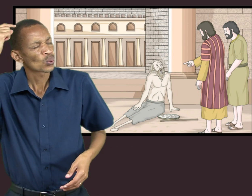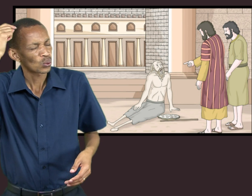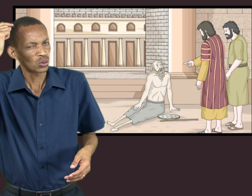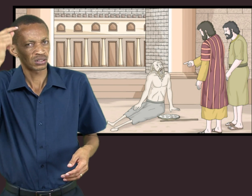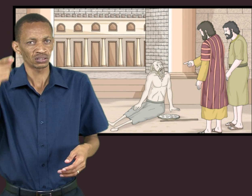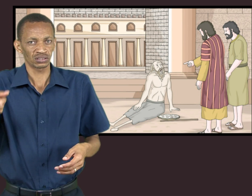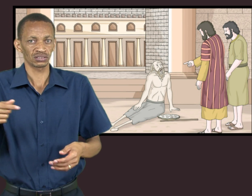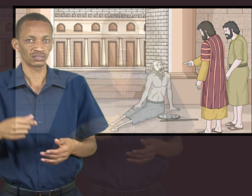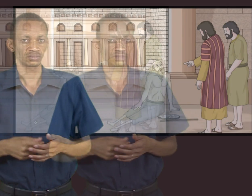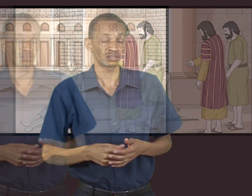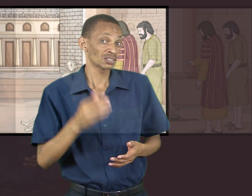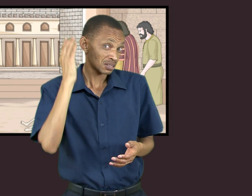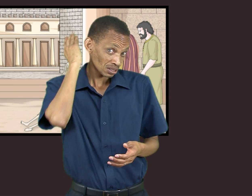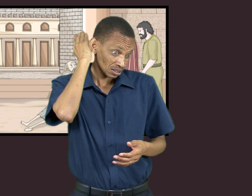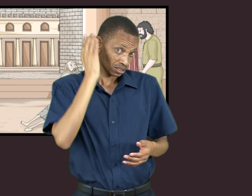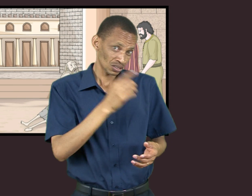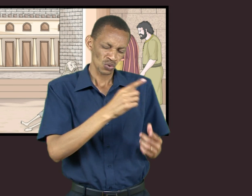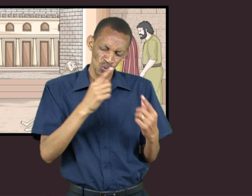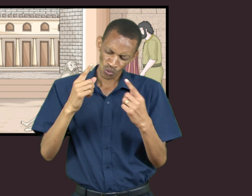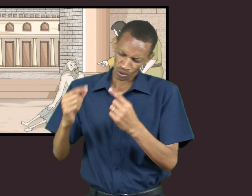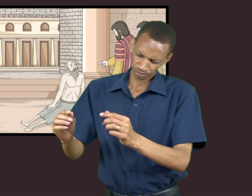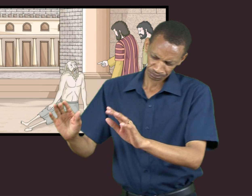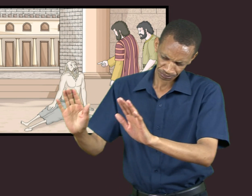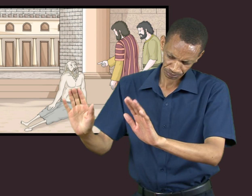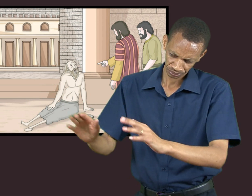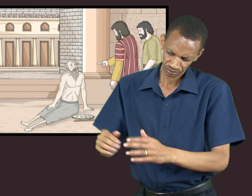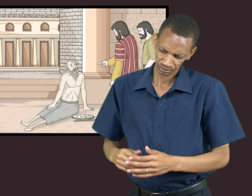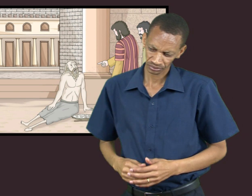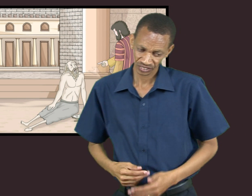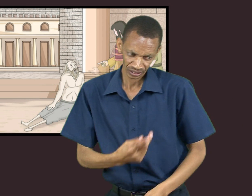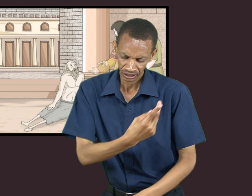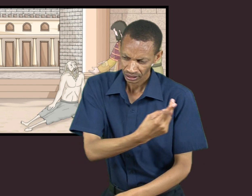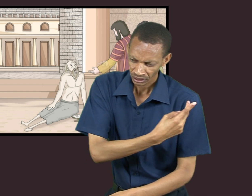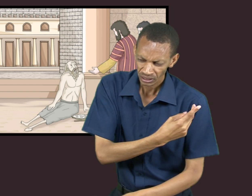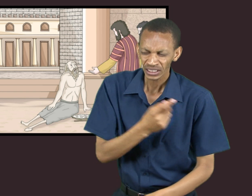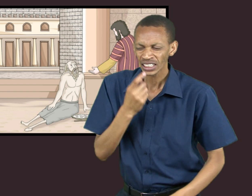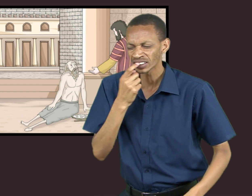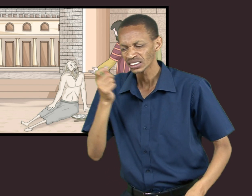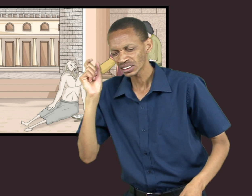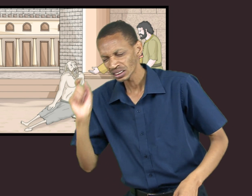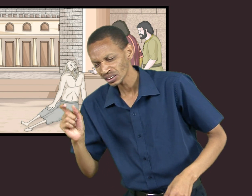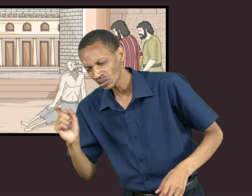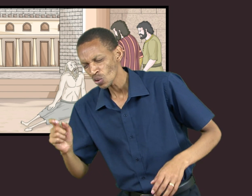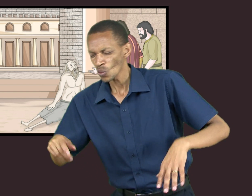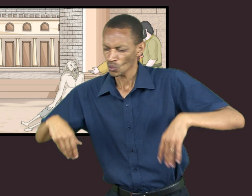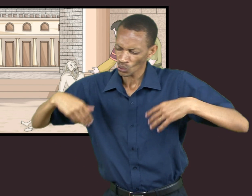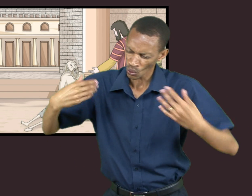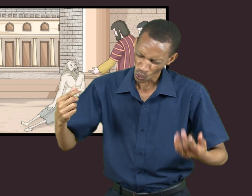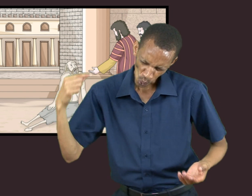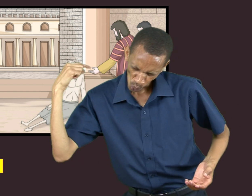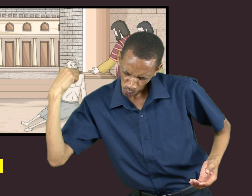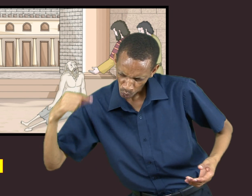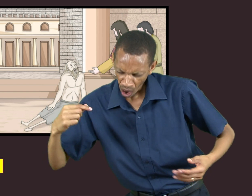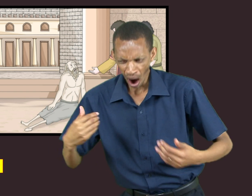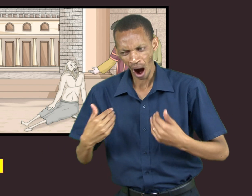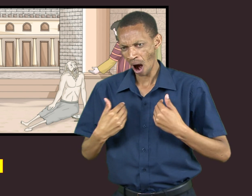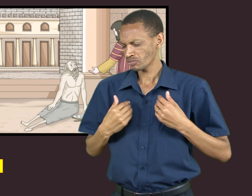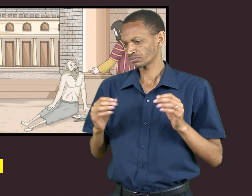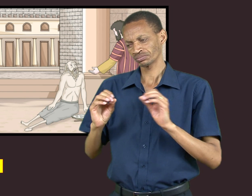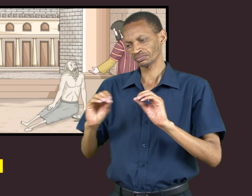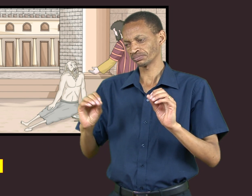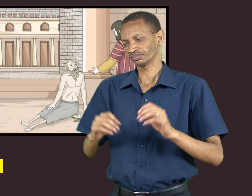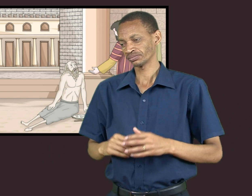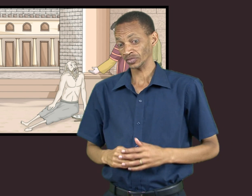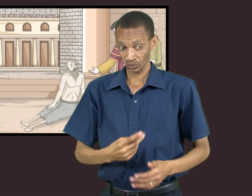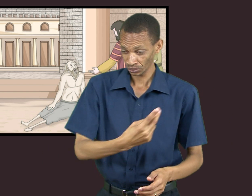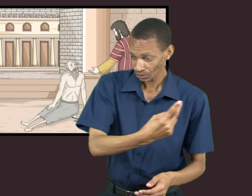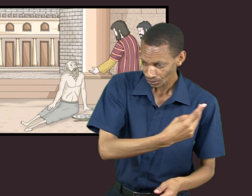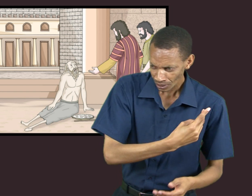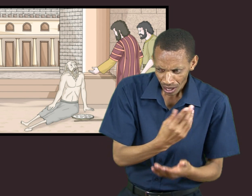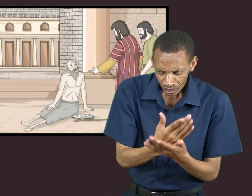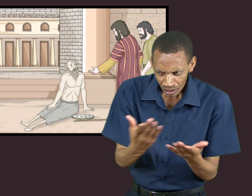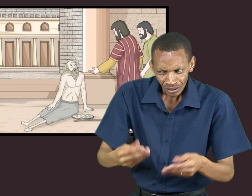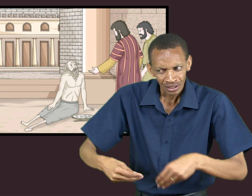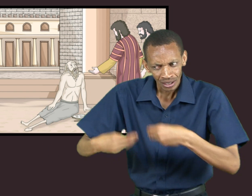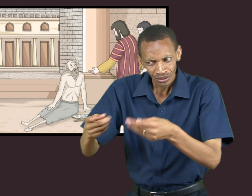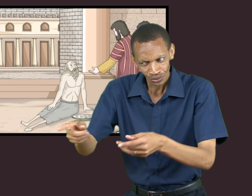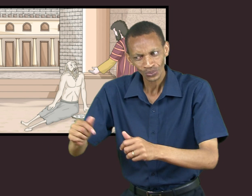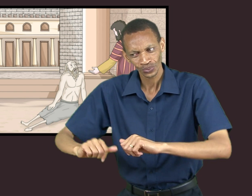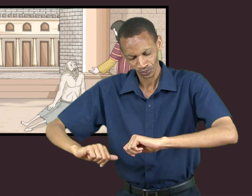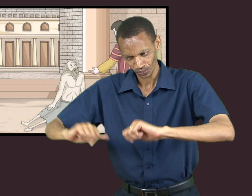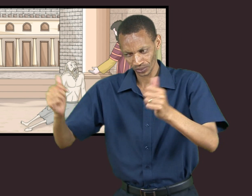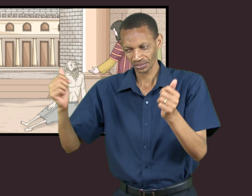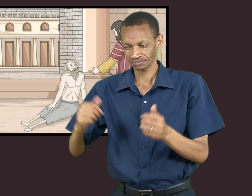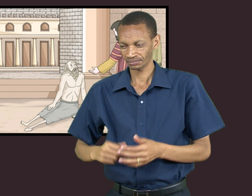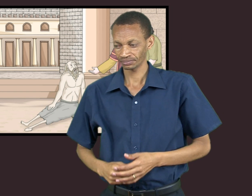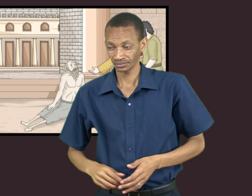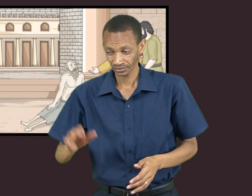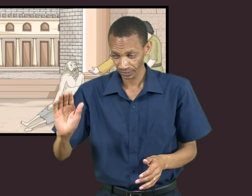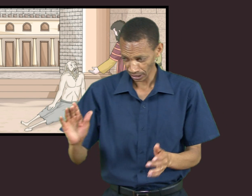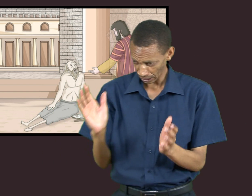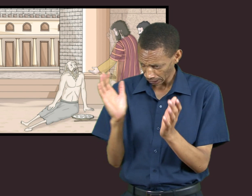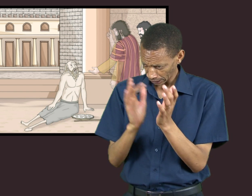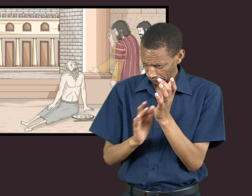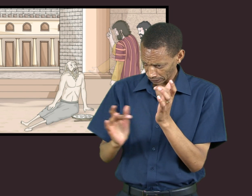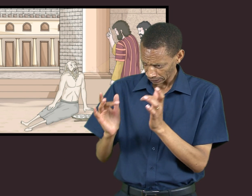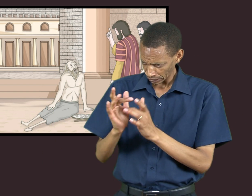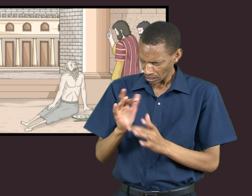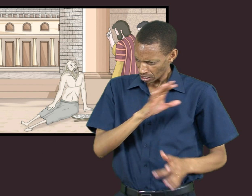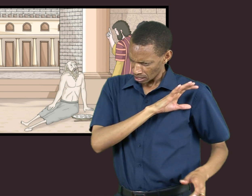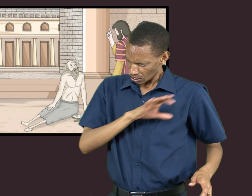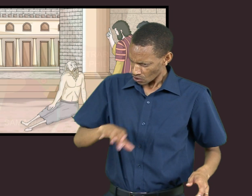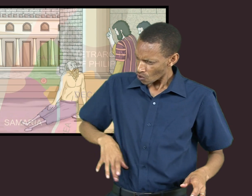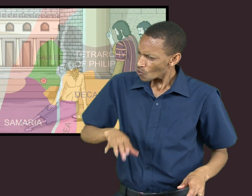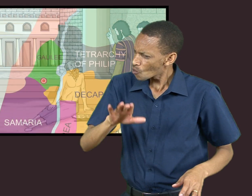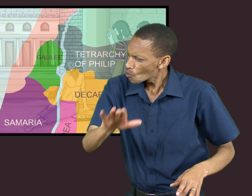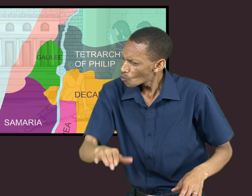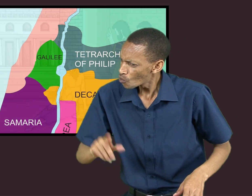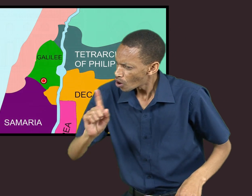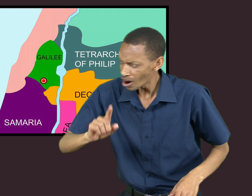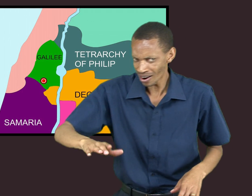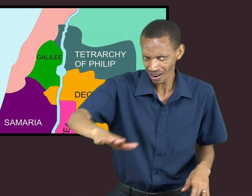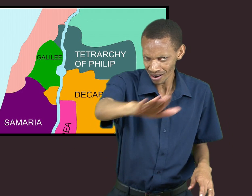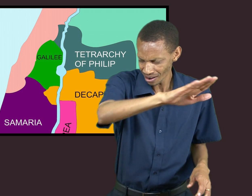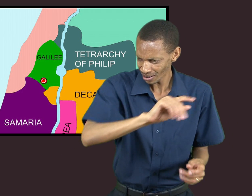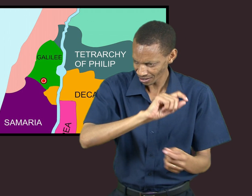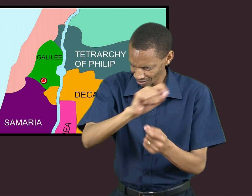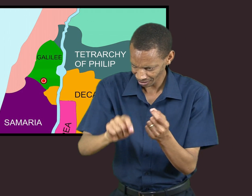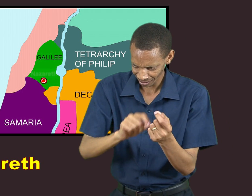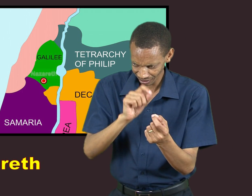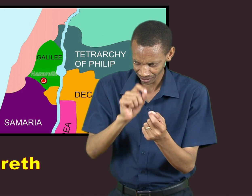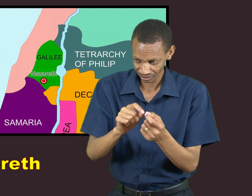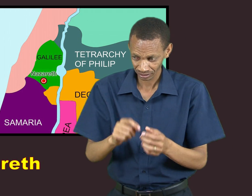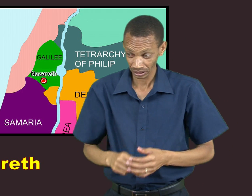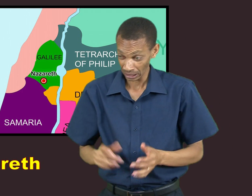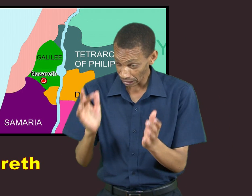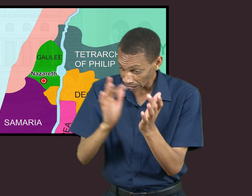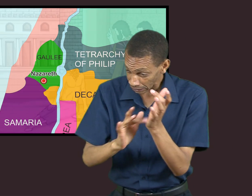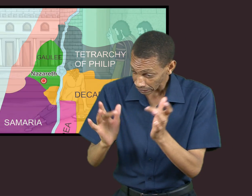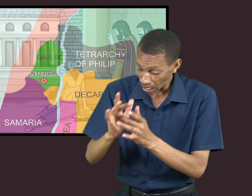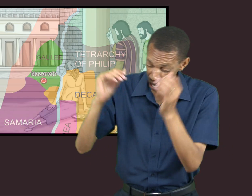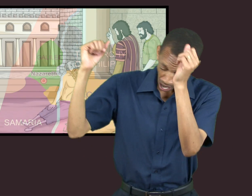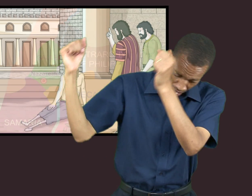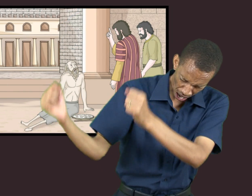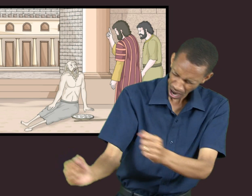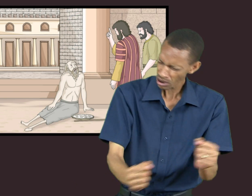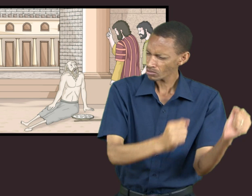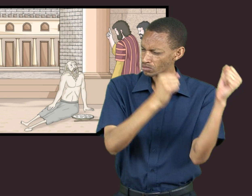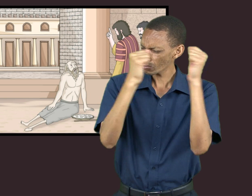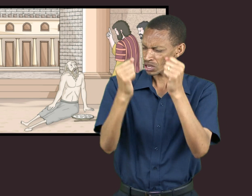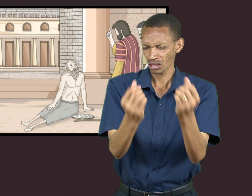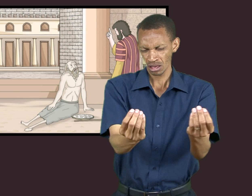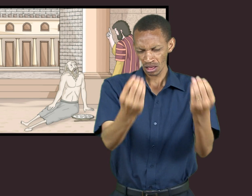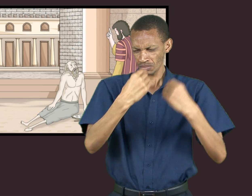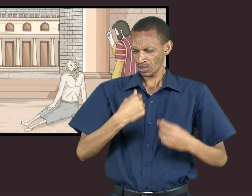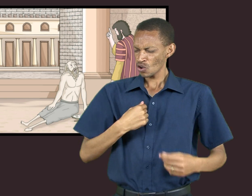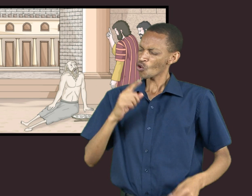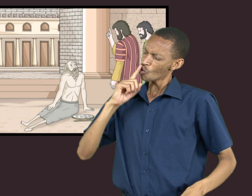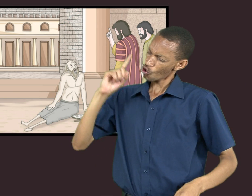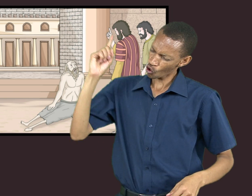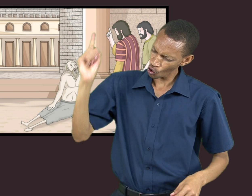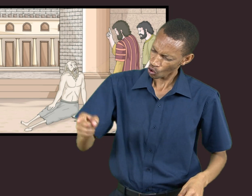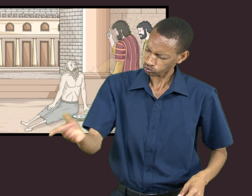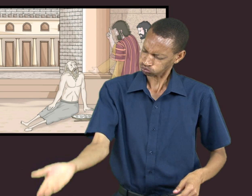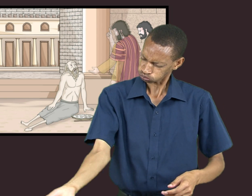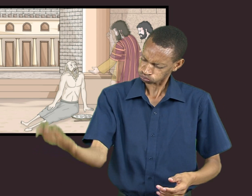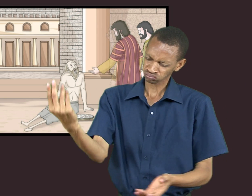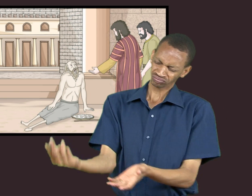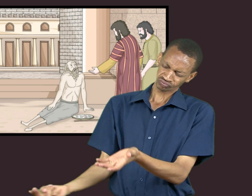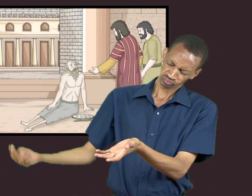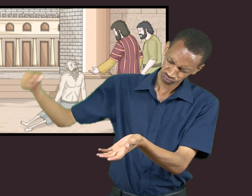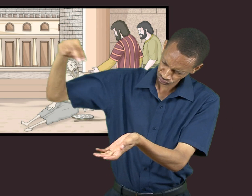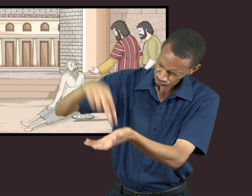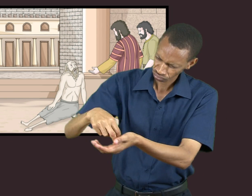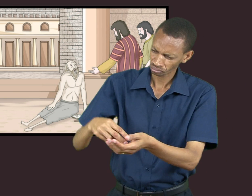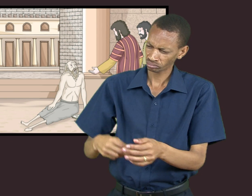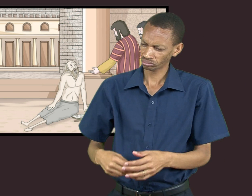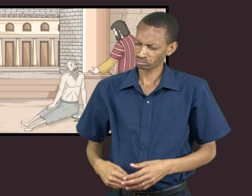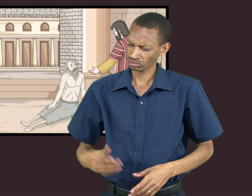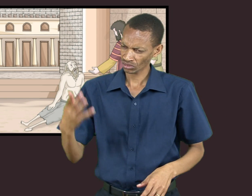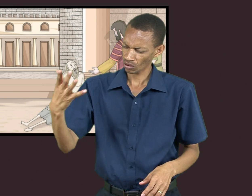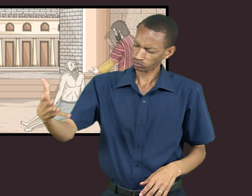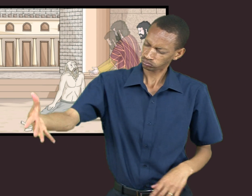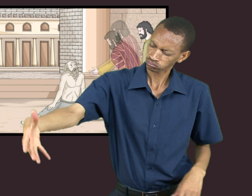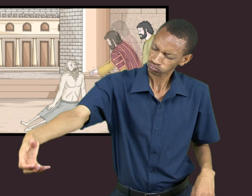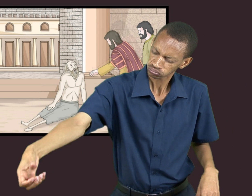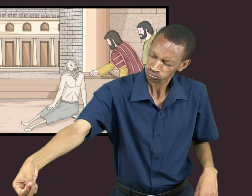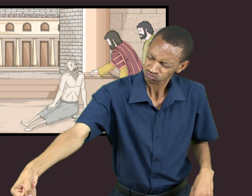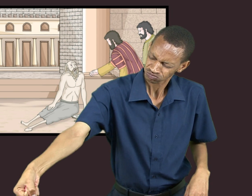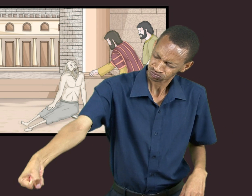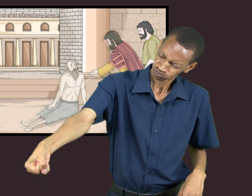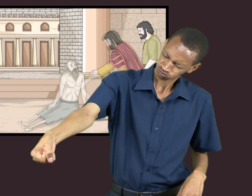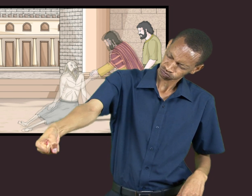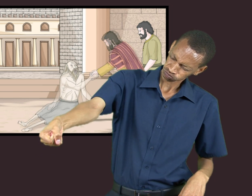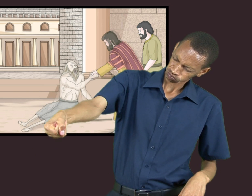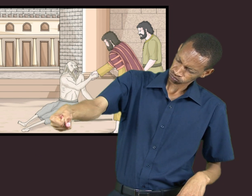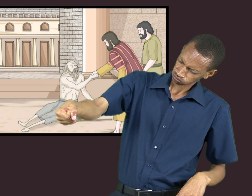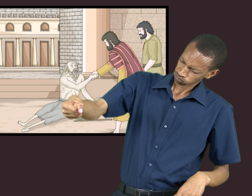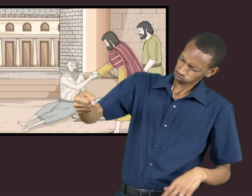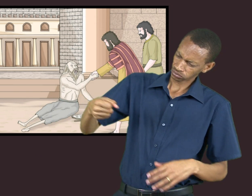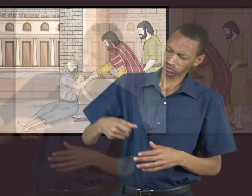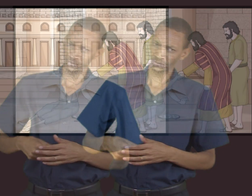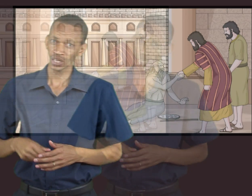But Peter said, “Silver or gold I do not have, but what I have I give you: In the name of Jesus Christ of Nazareth, get up and walk!”